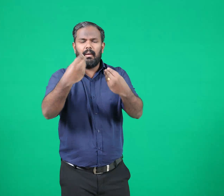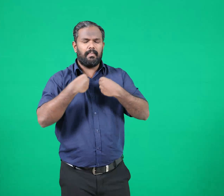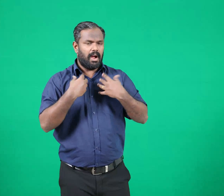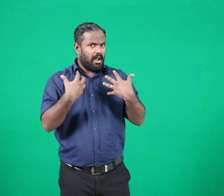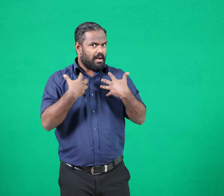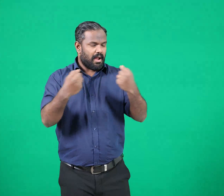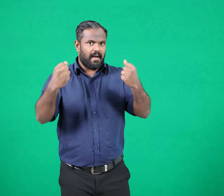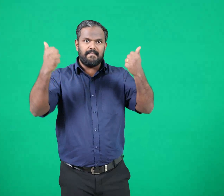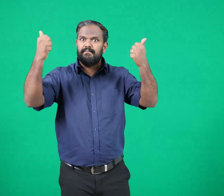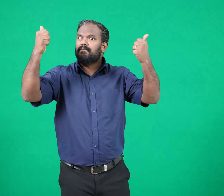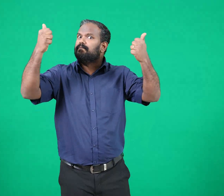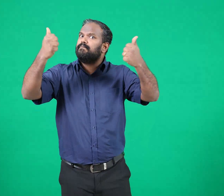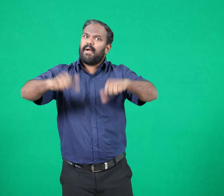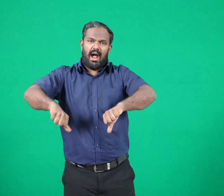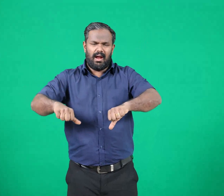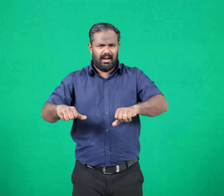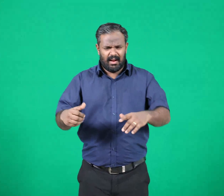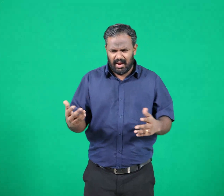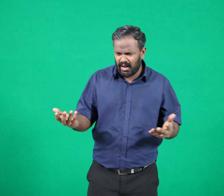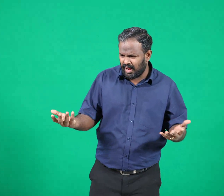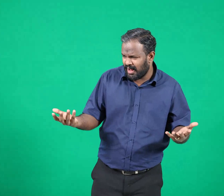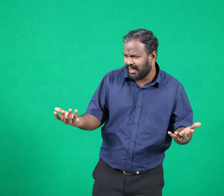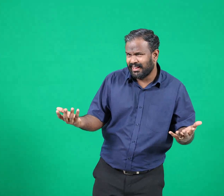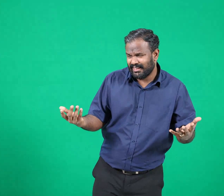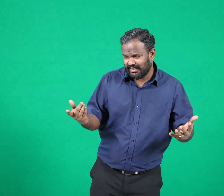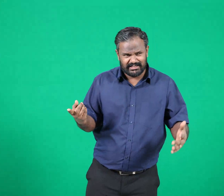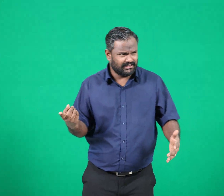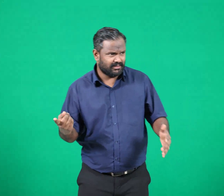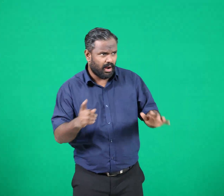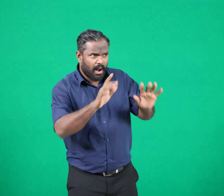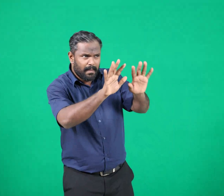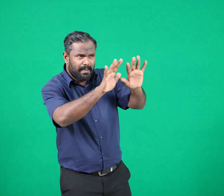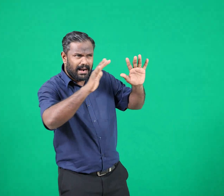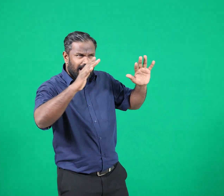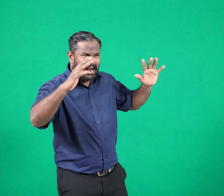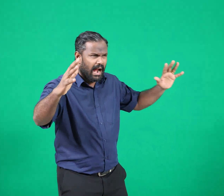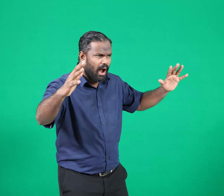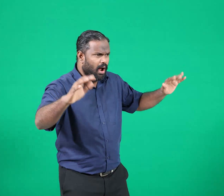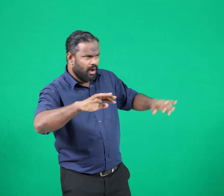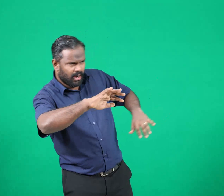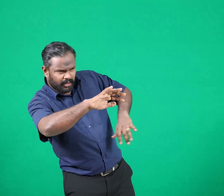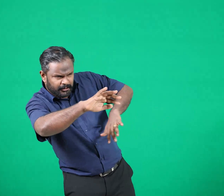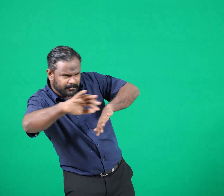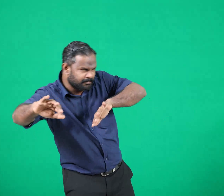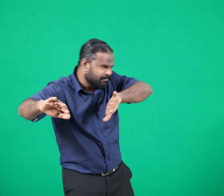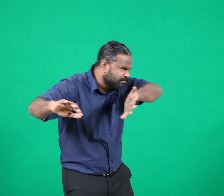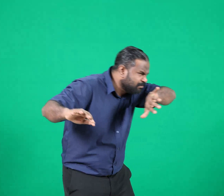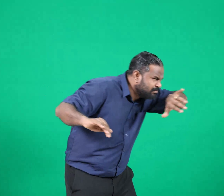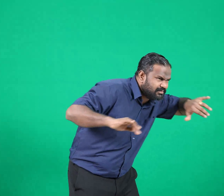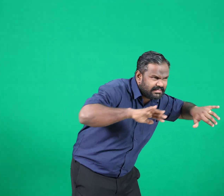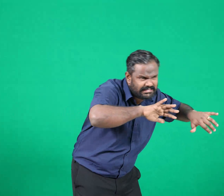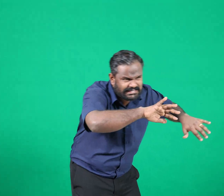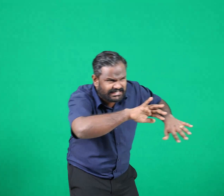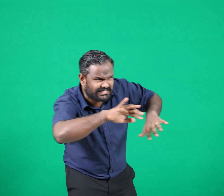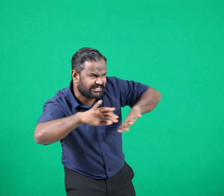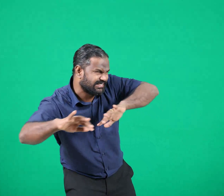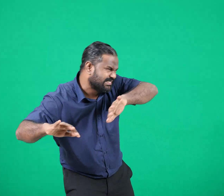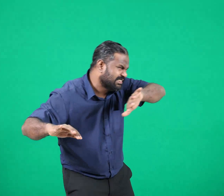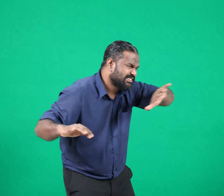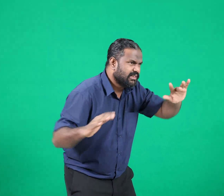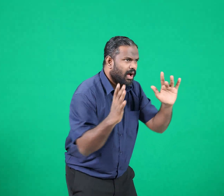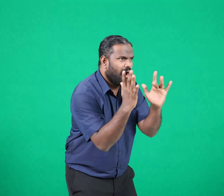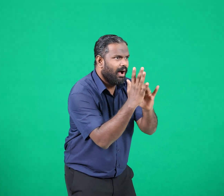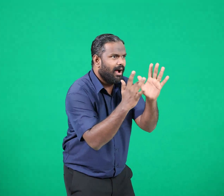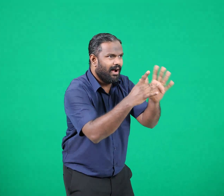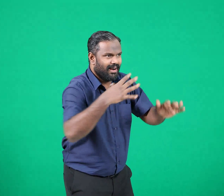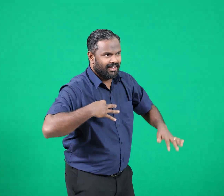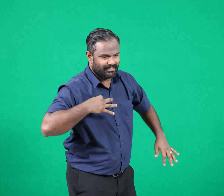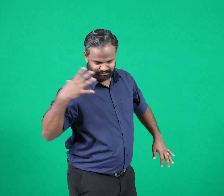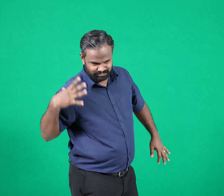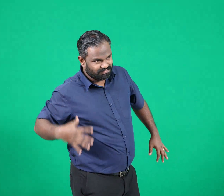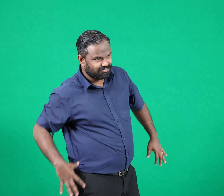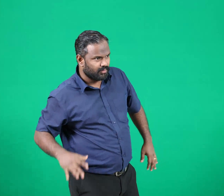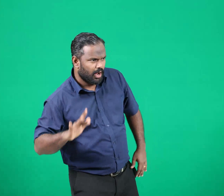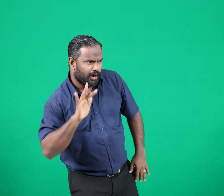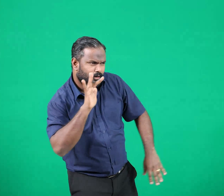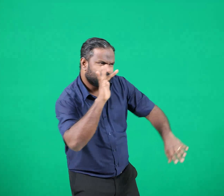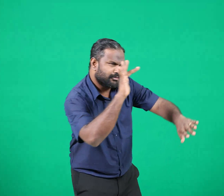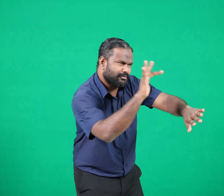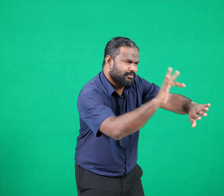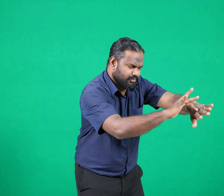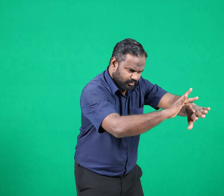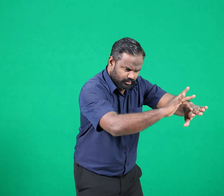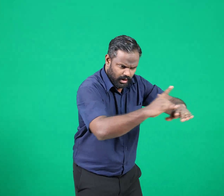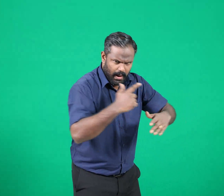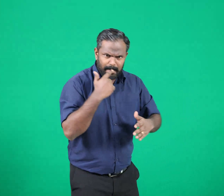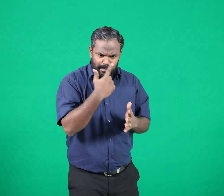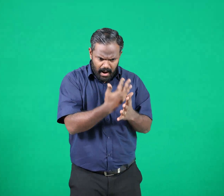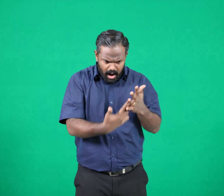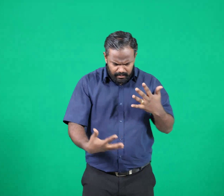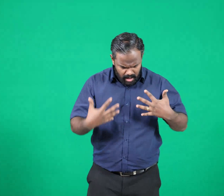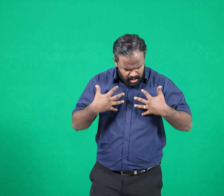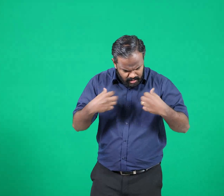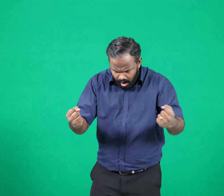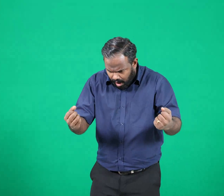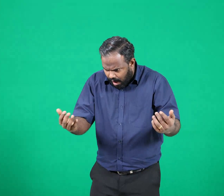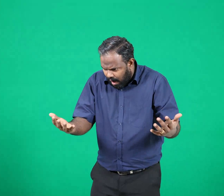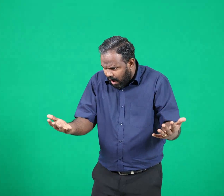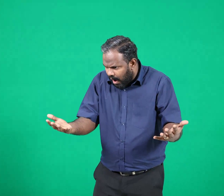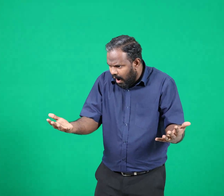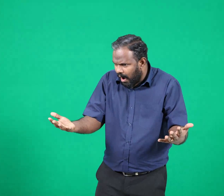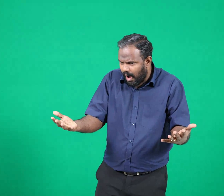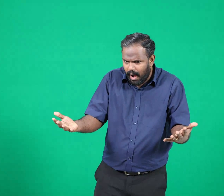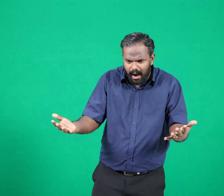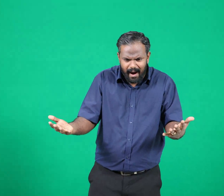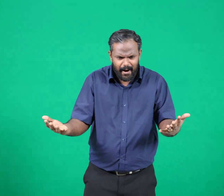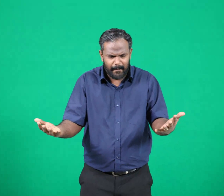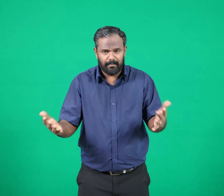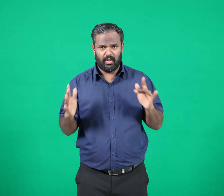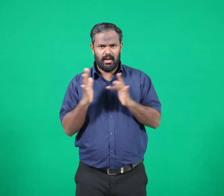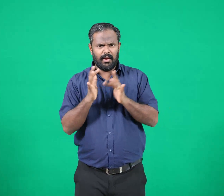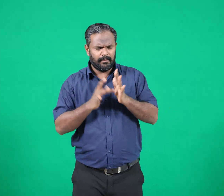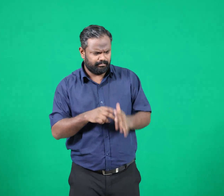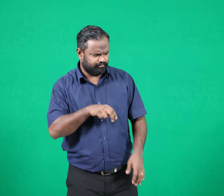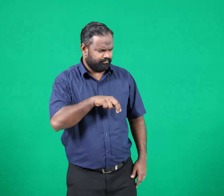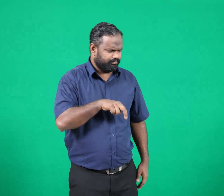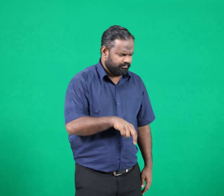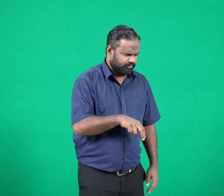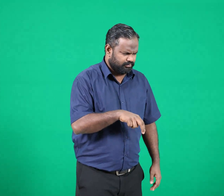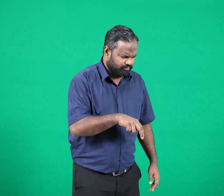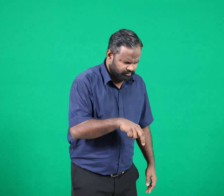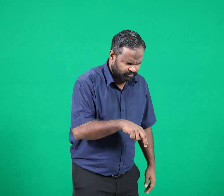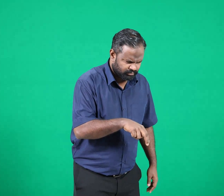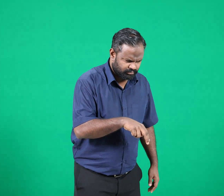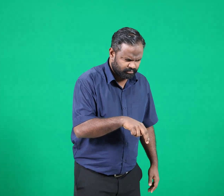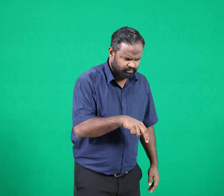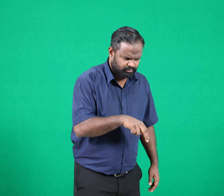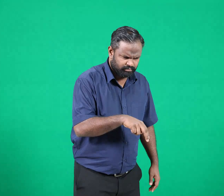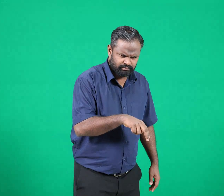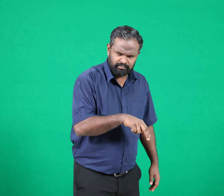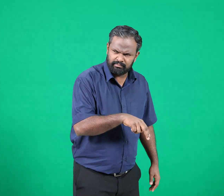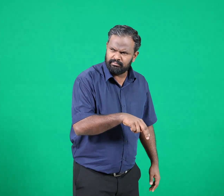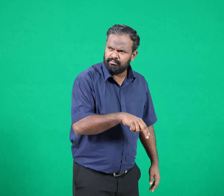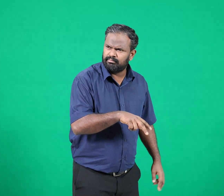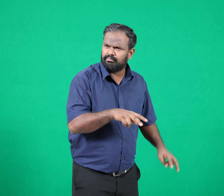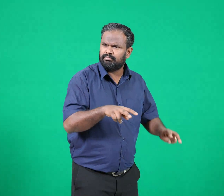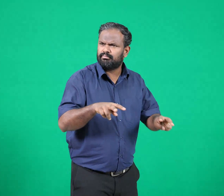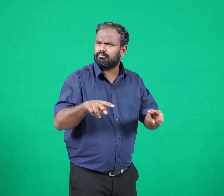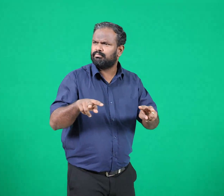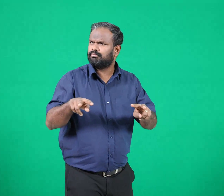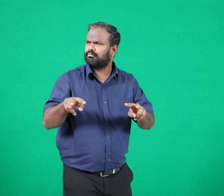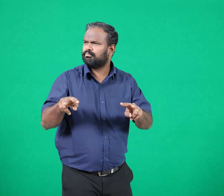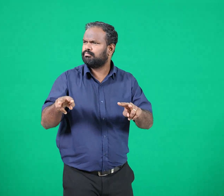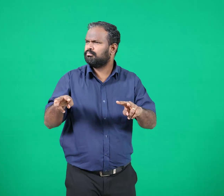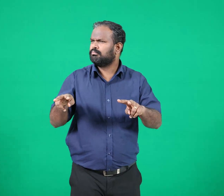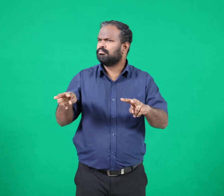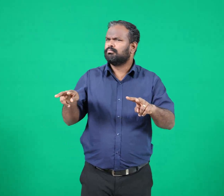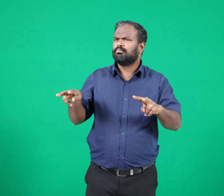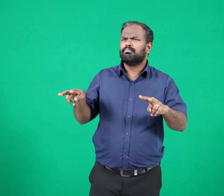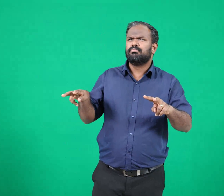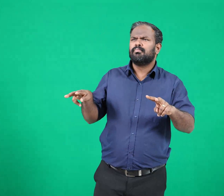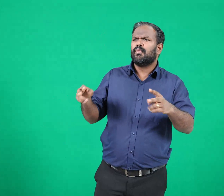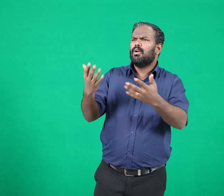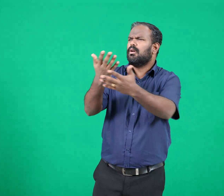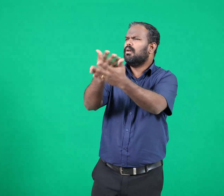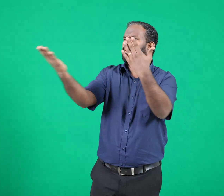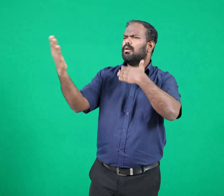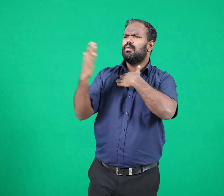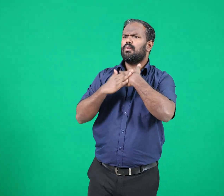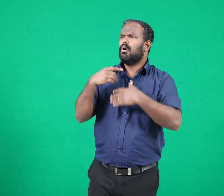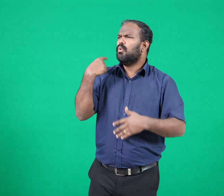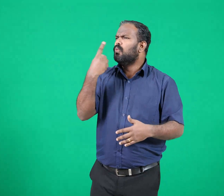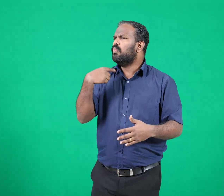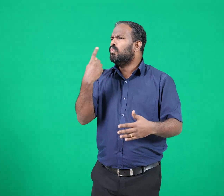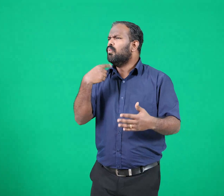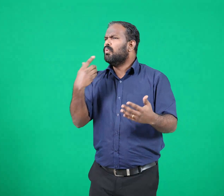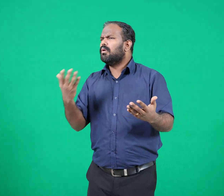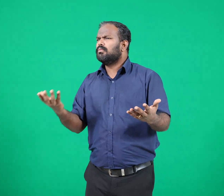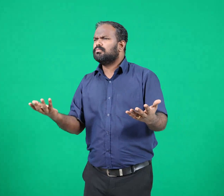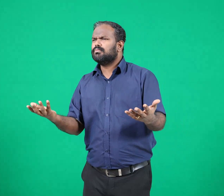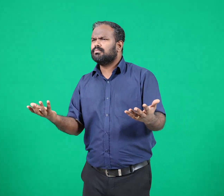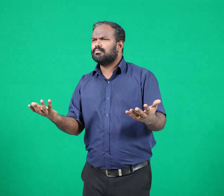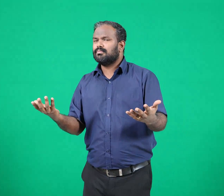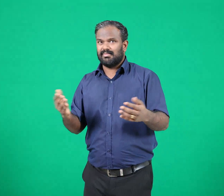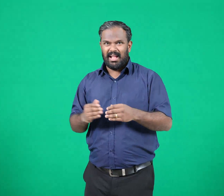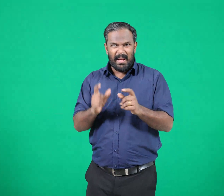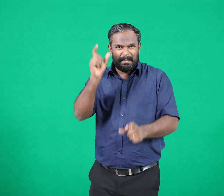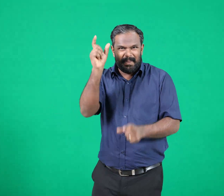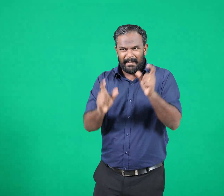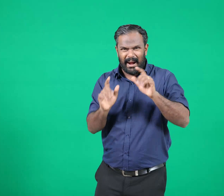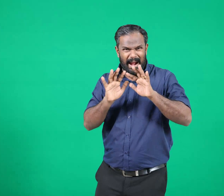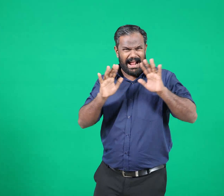She came up behind Jesus and touched the fringe of His cloak, and immediately her bleeding stopped. "Who touched Me?"